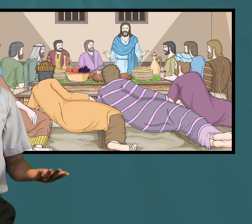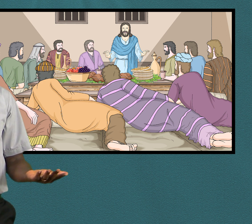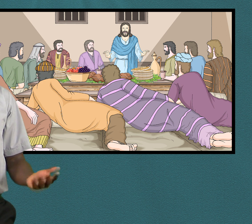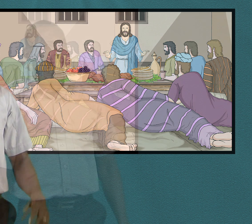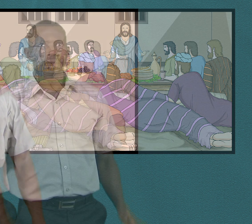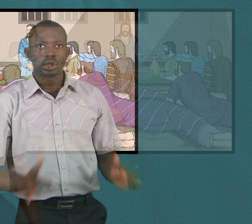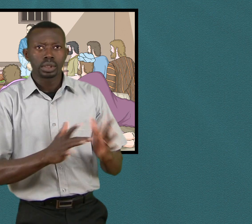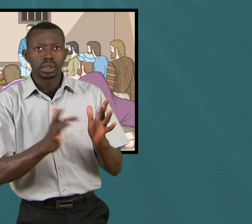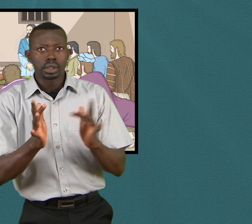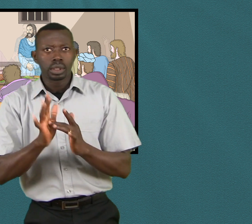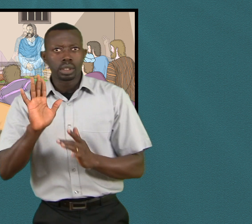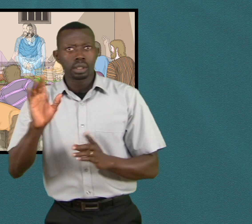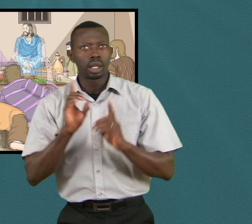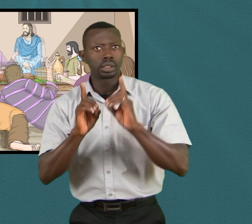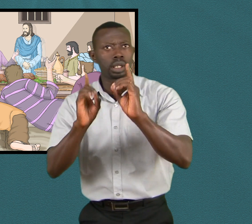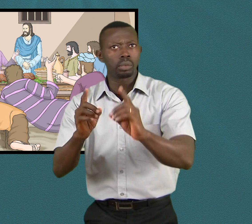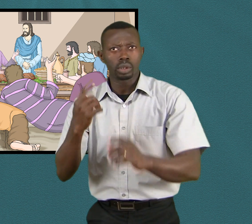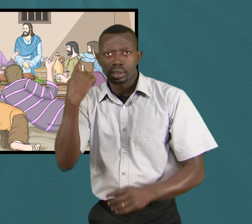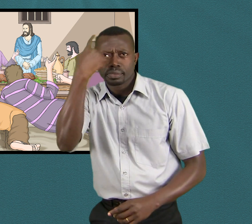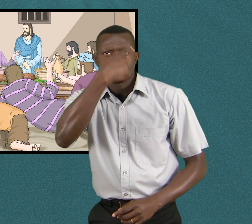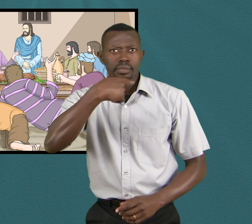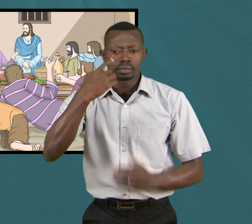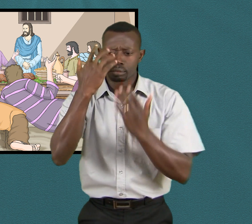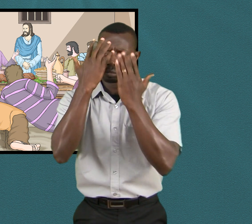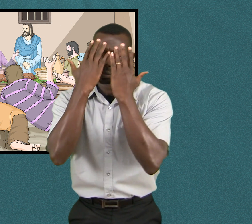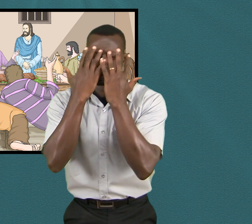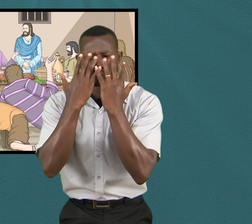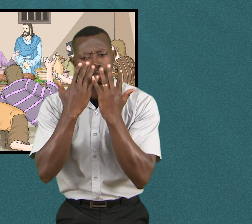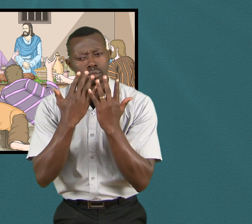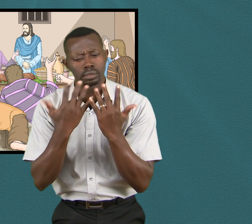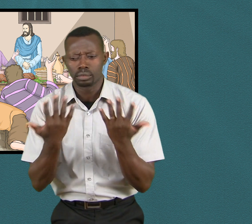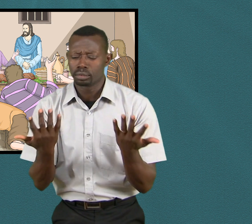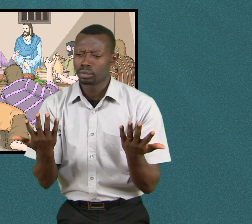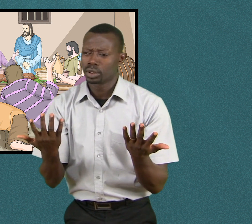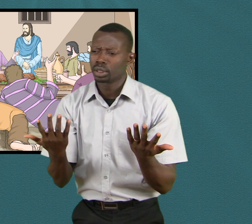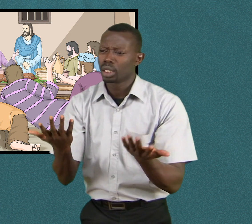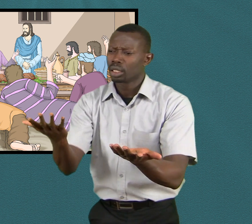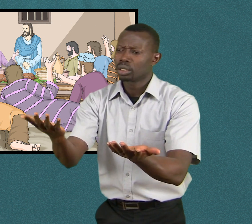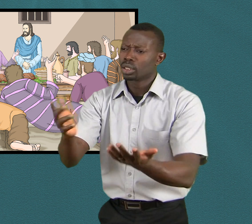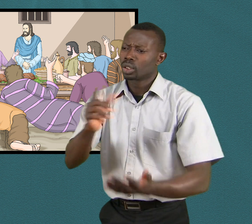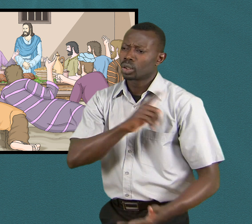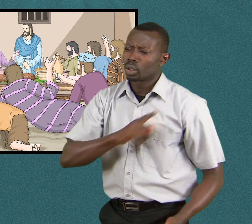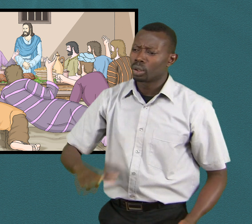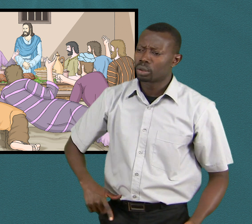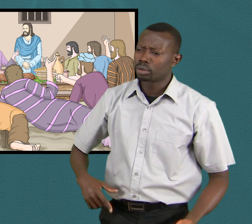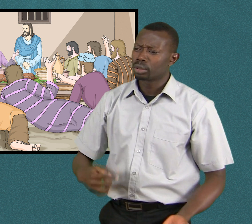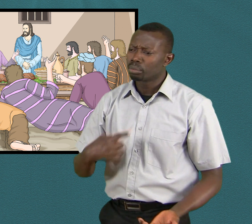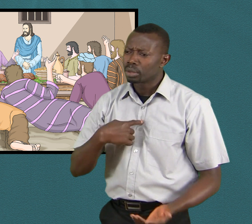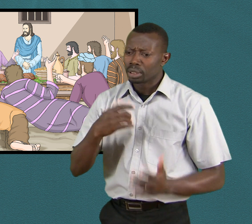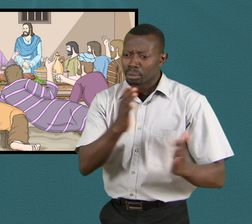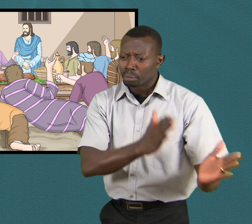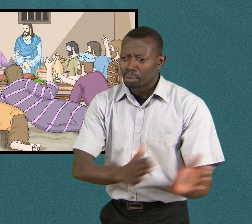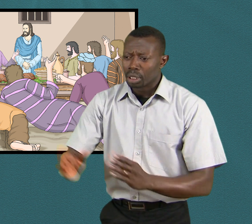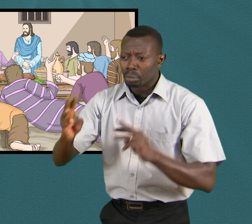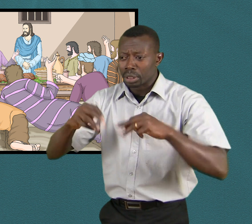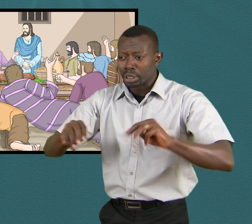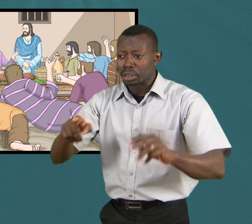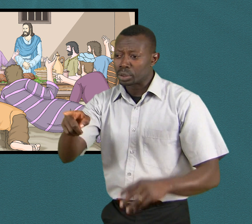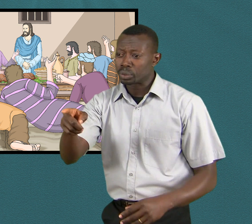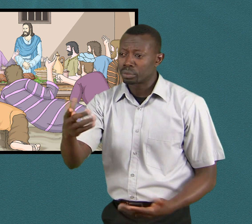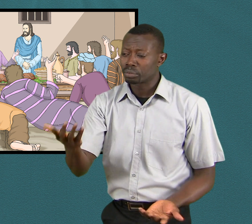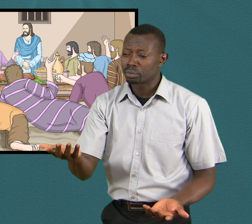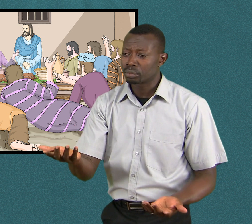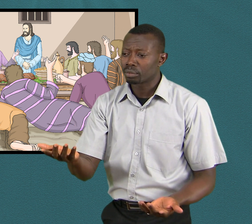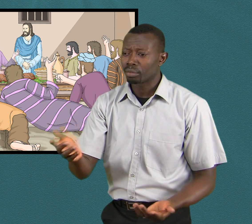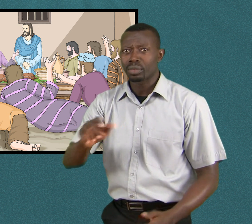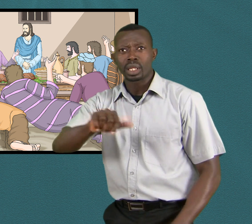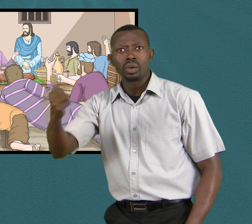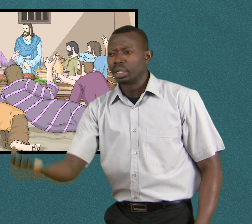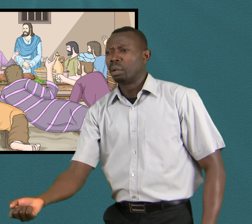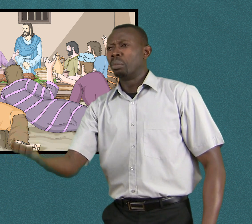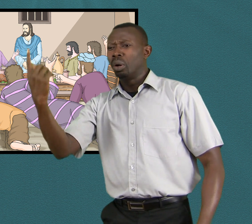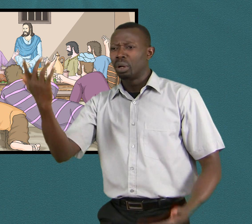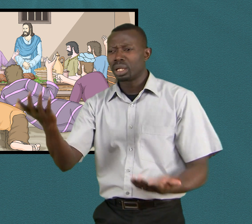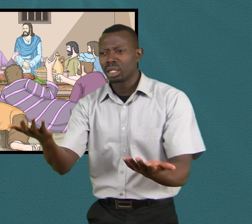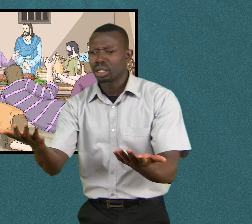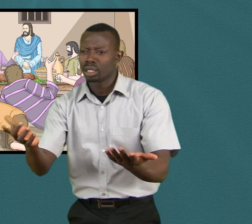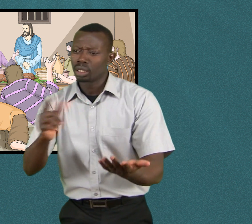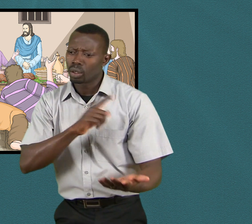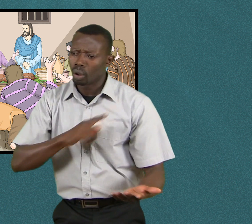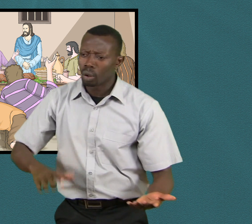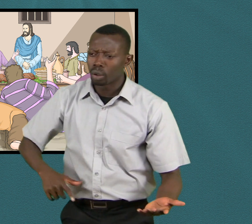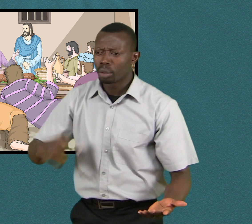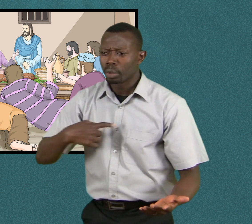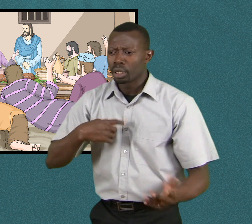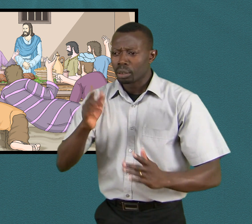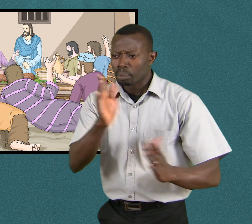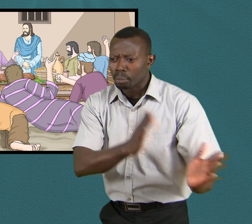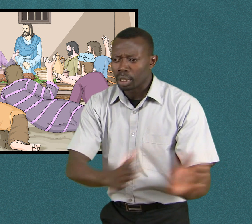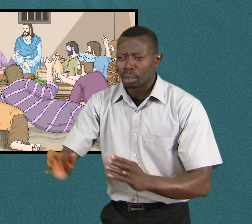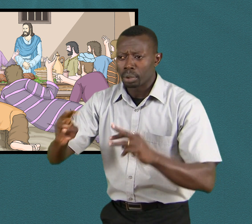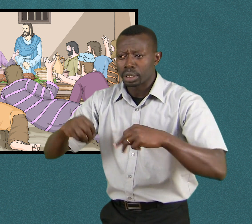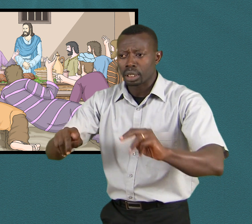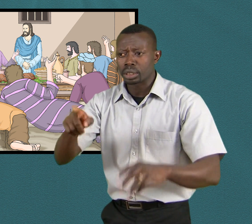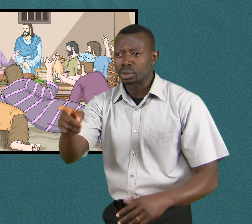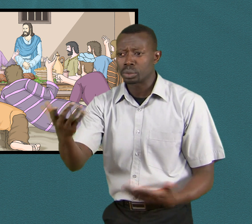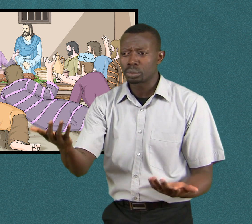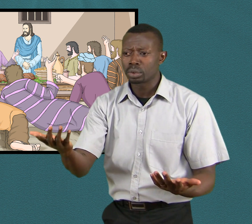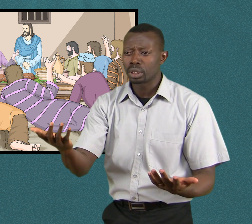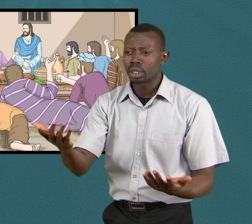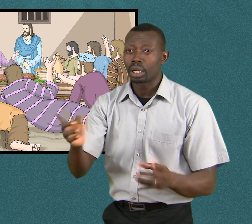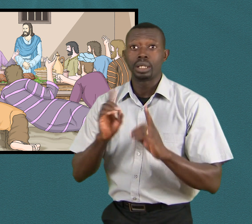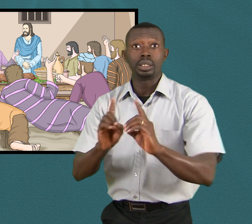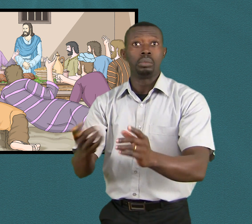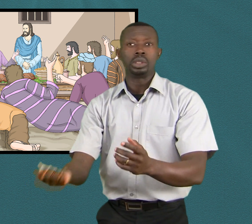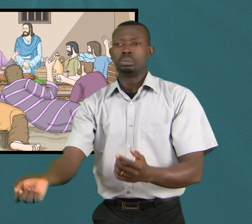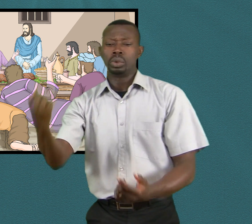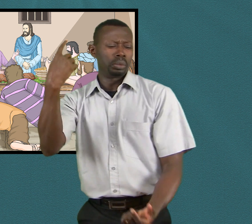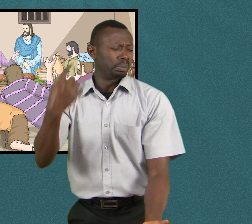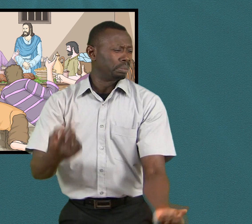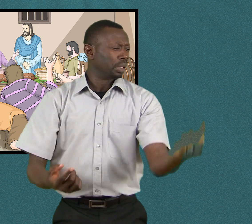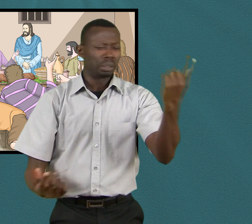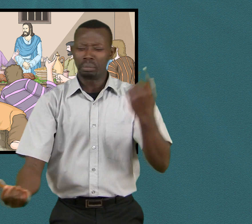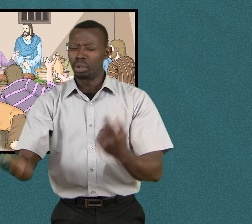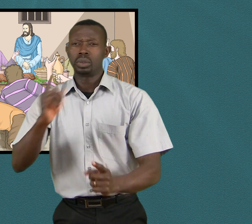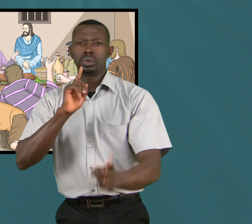They were deeply grieved and began to ask Him one after another, “Surely not I, Lord?”